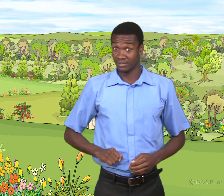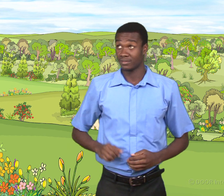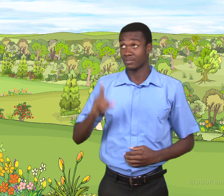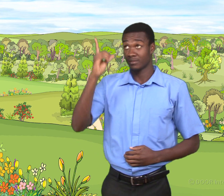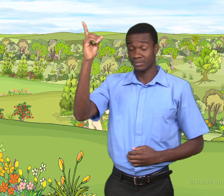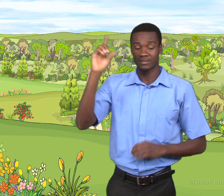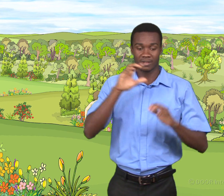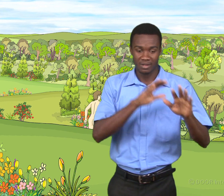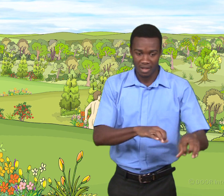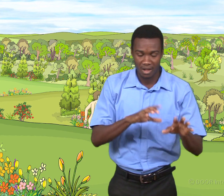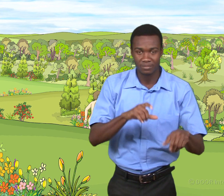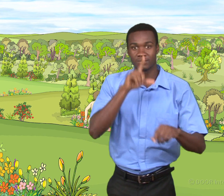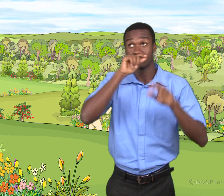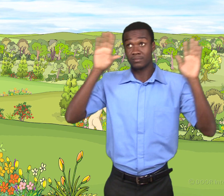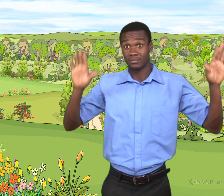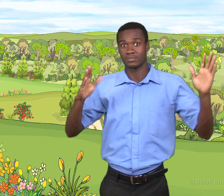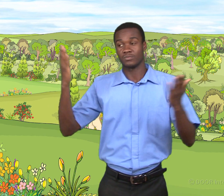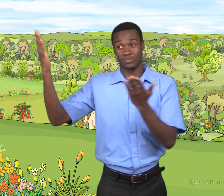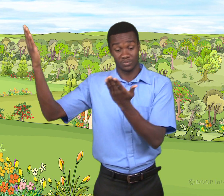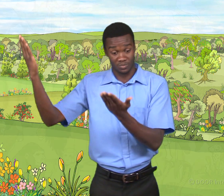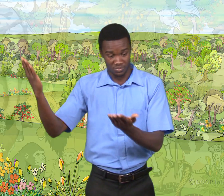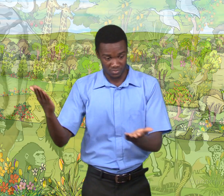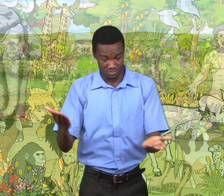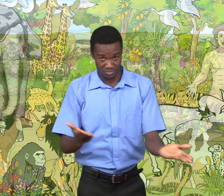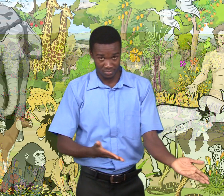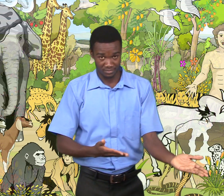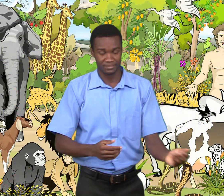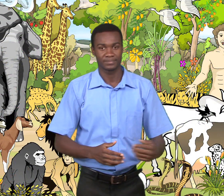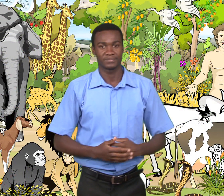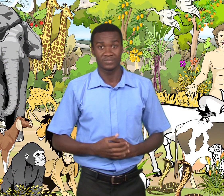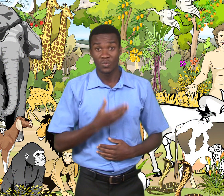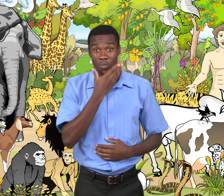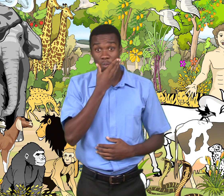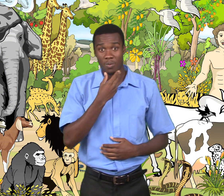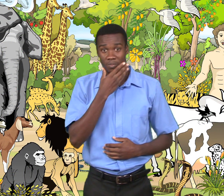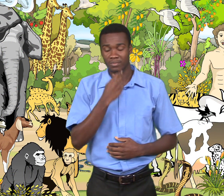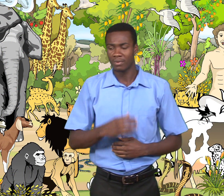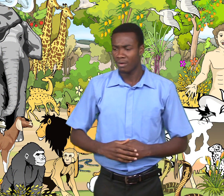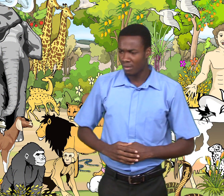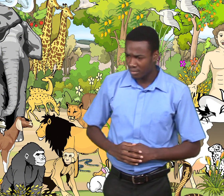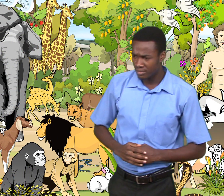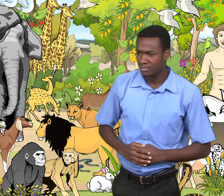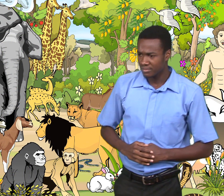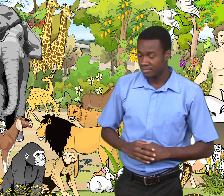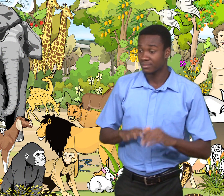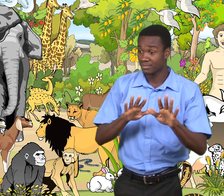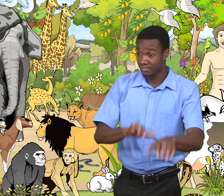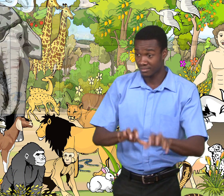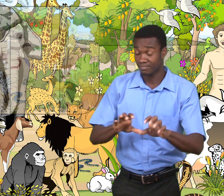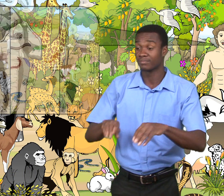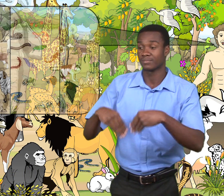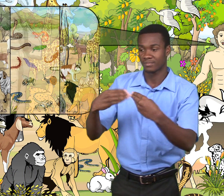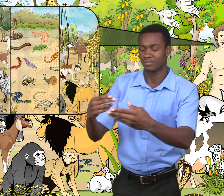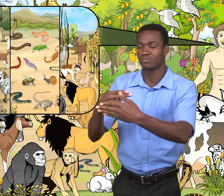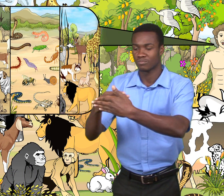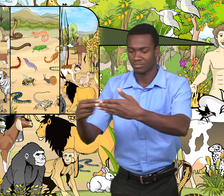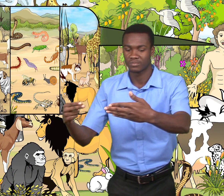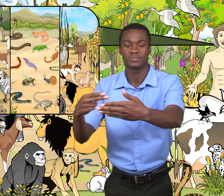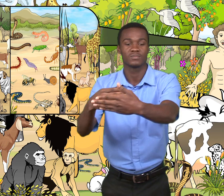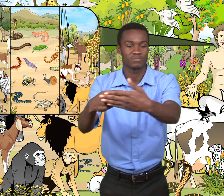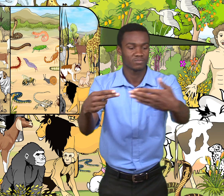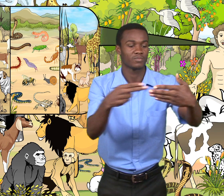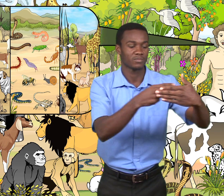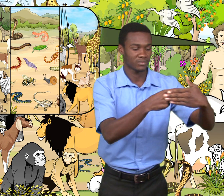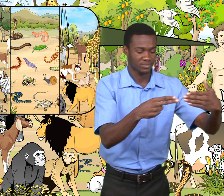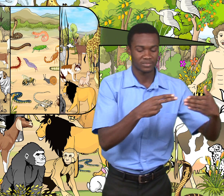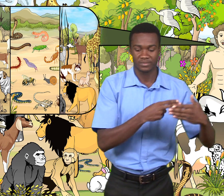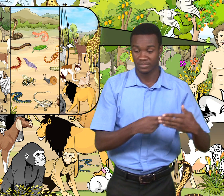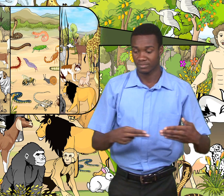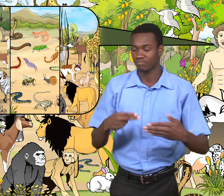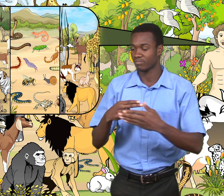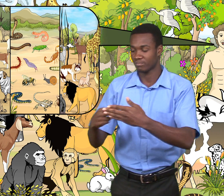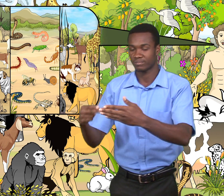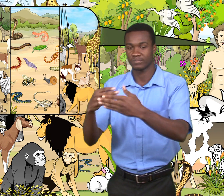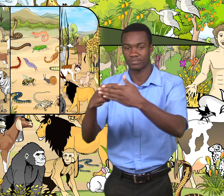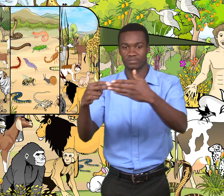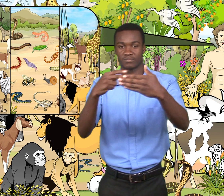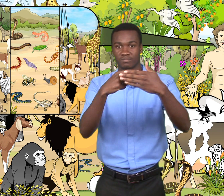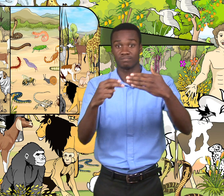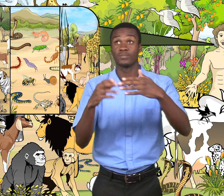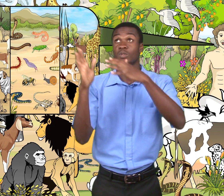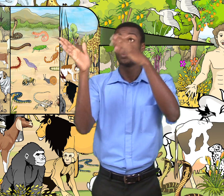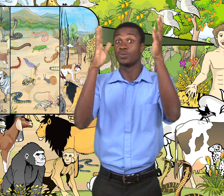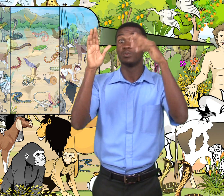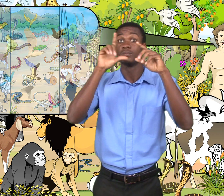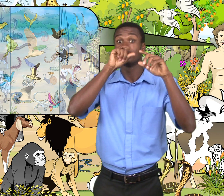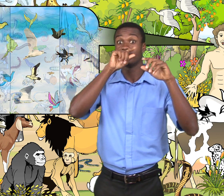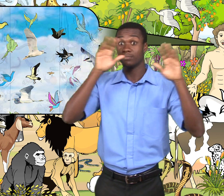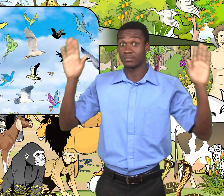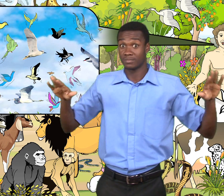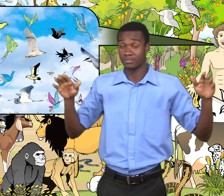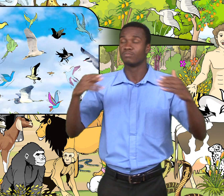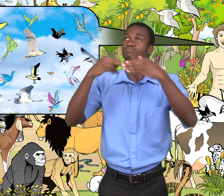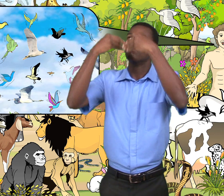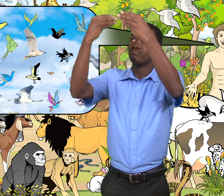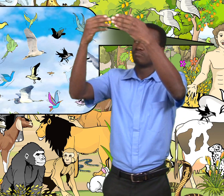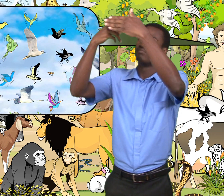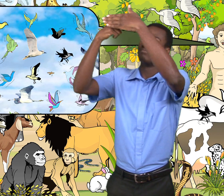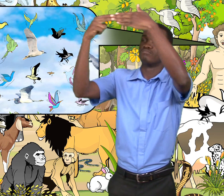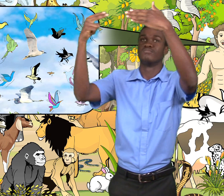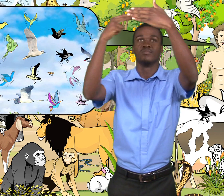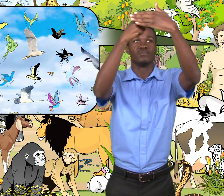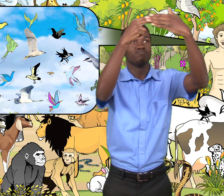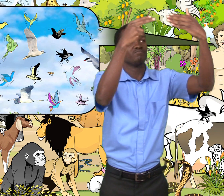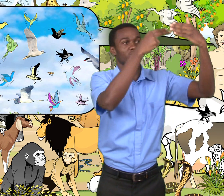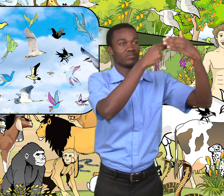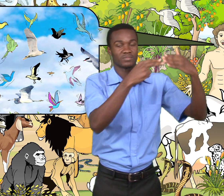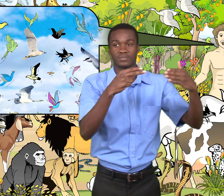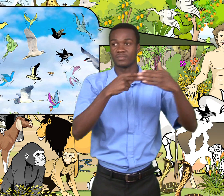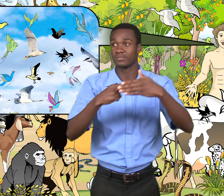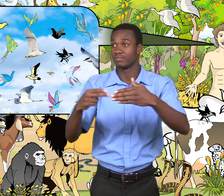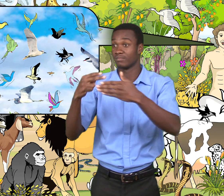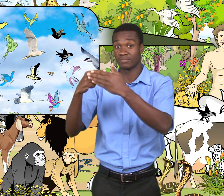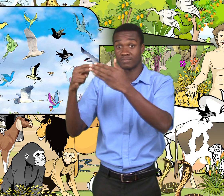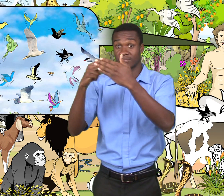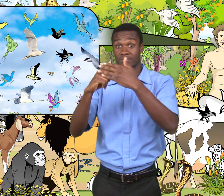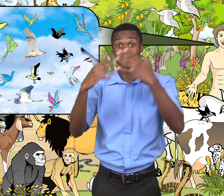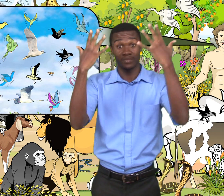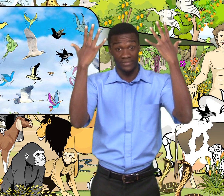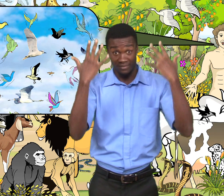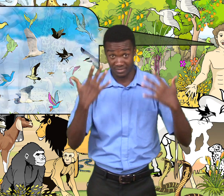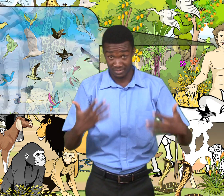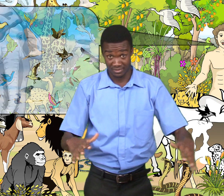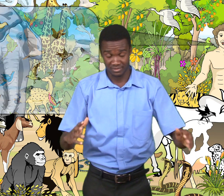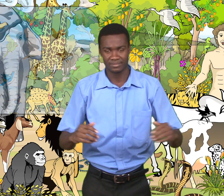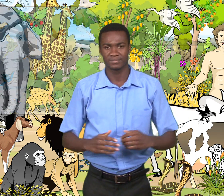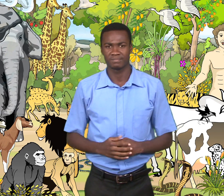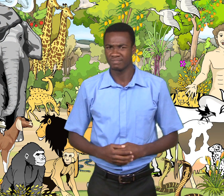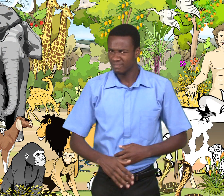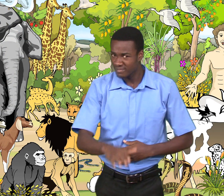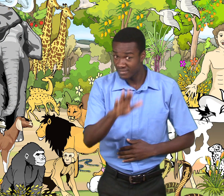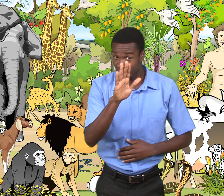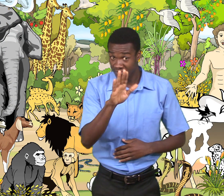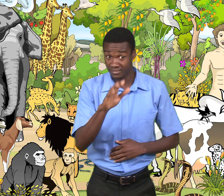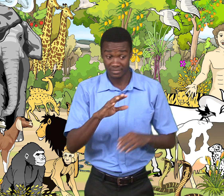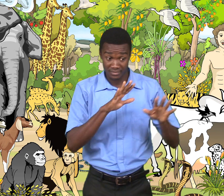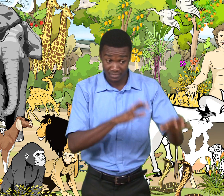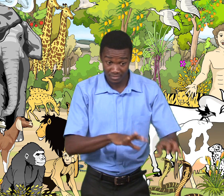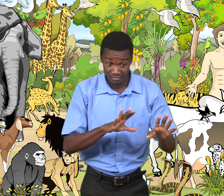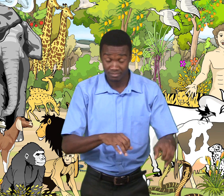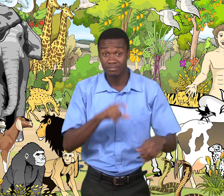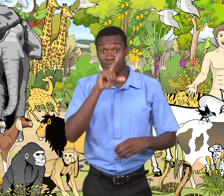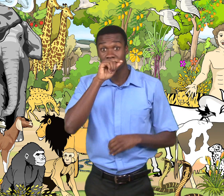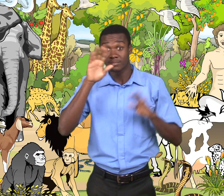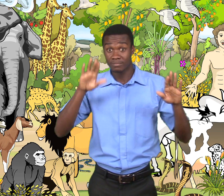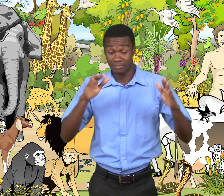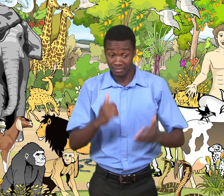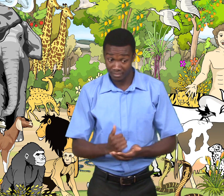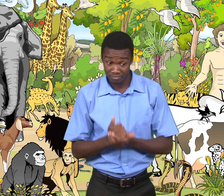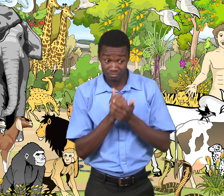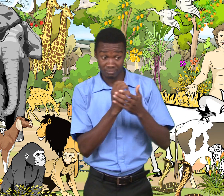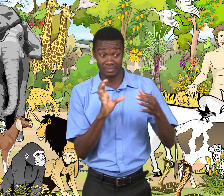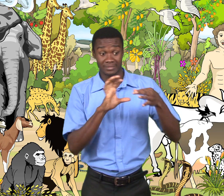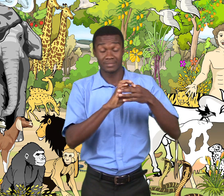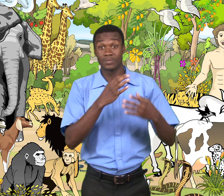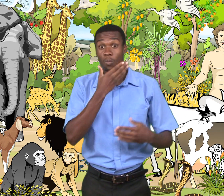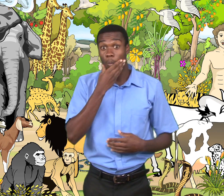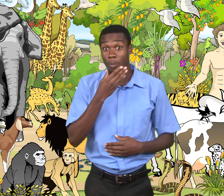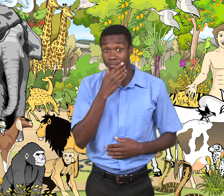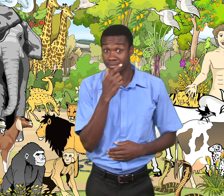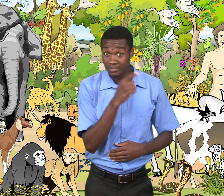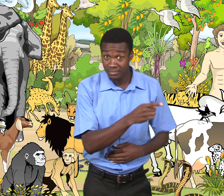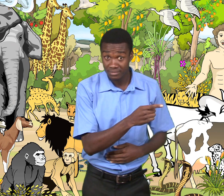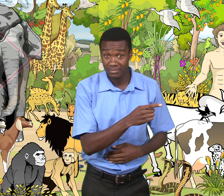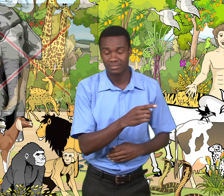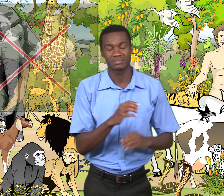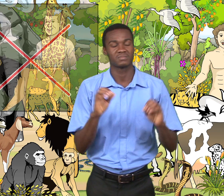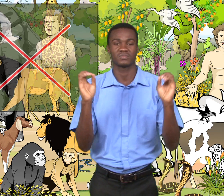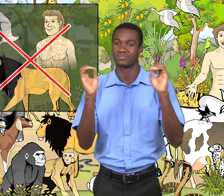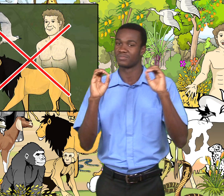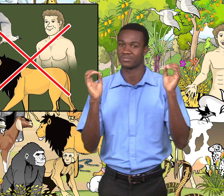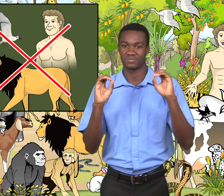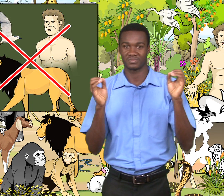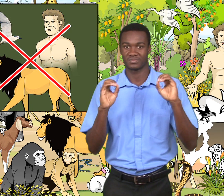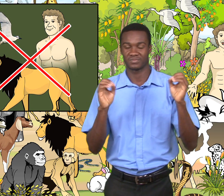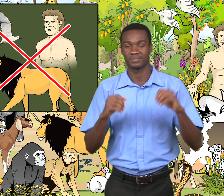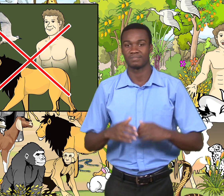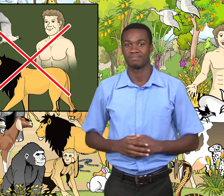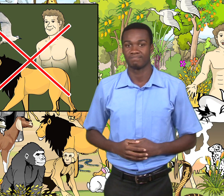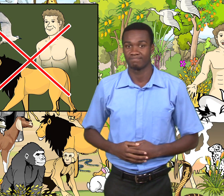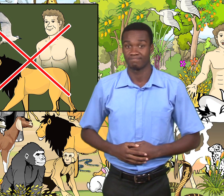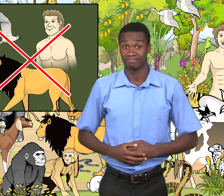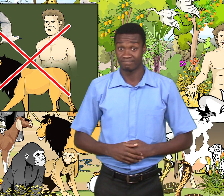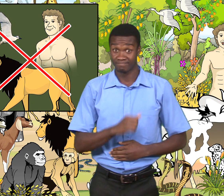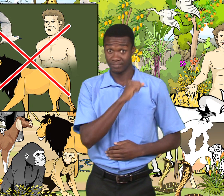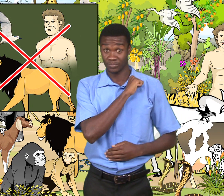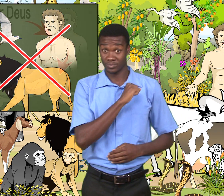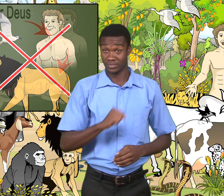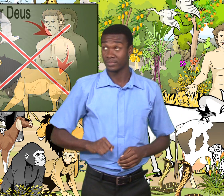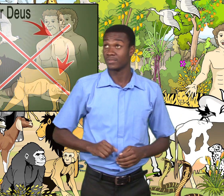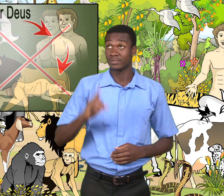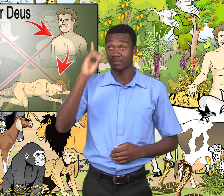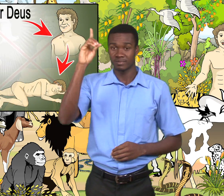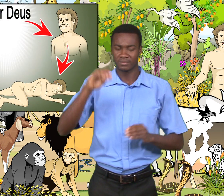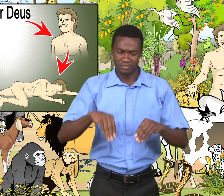And whatever the man called each living creature, that was its name. The man gave names to all the livestock, to the birds of the air, and to every beast of the field.